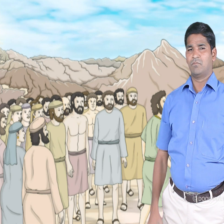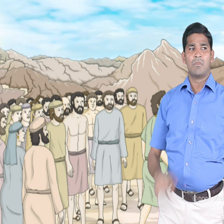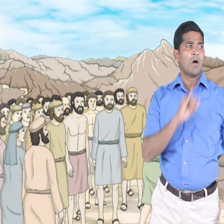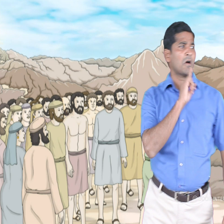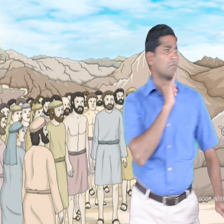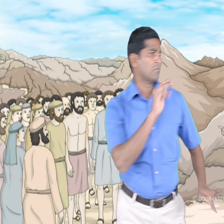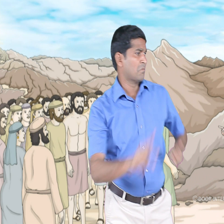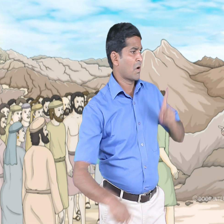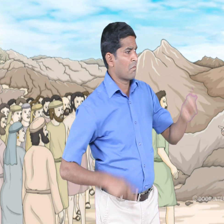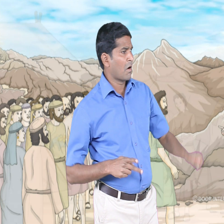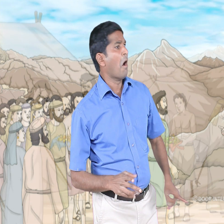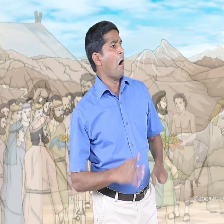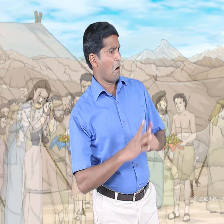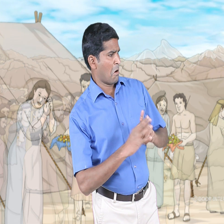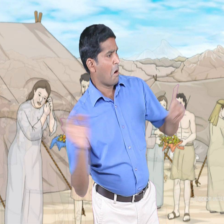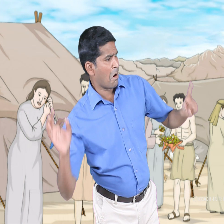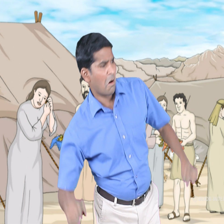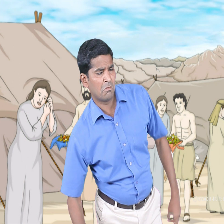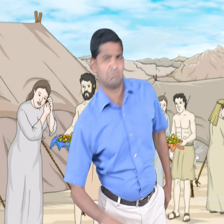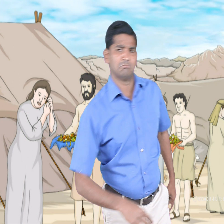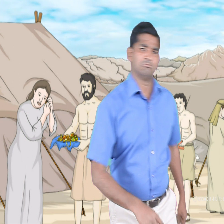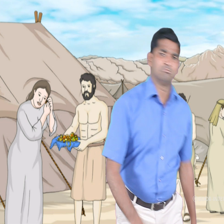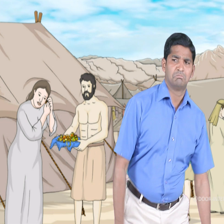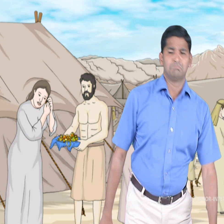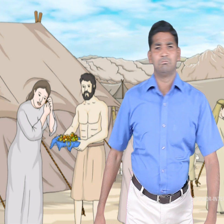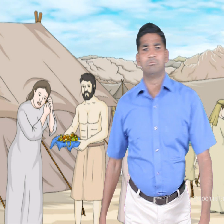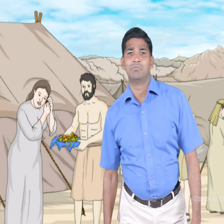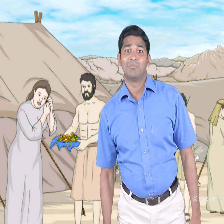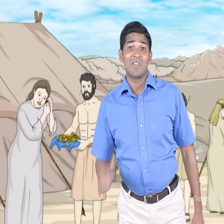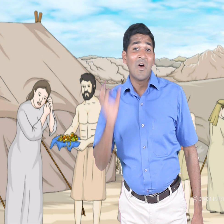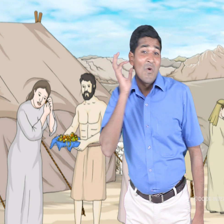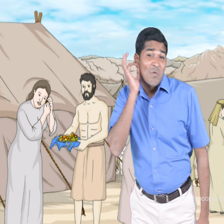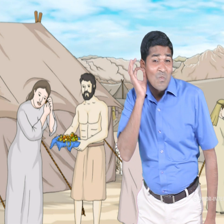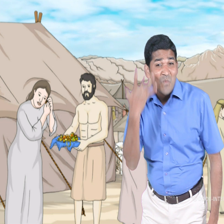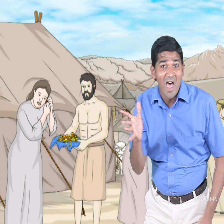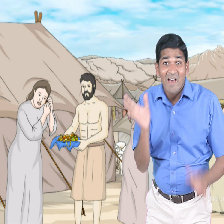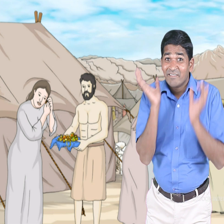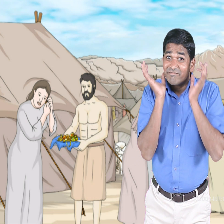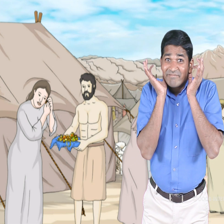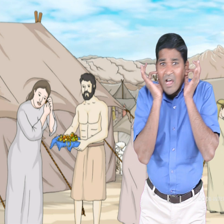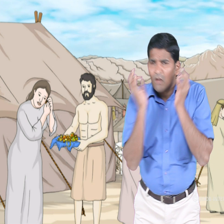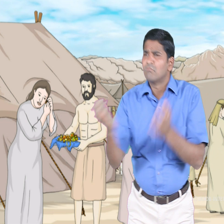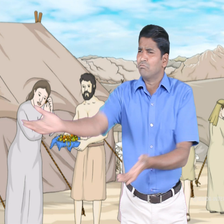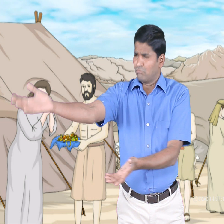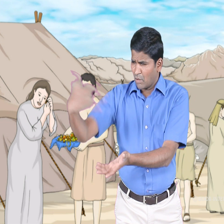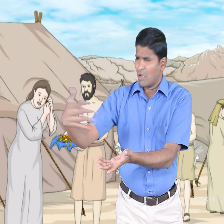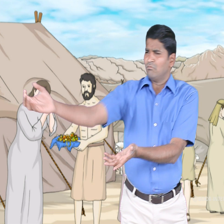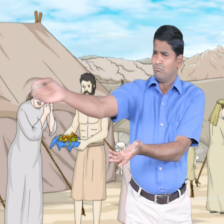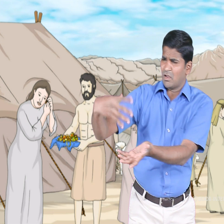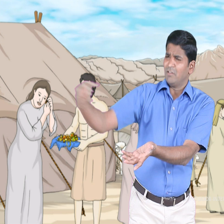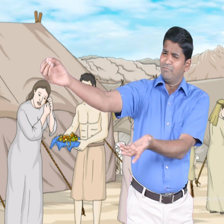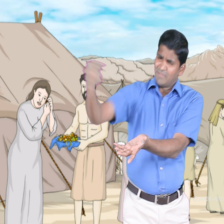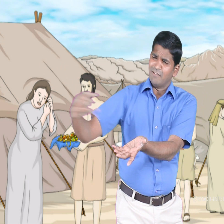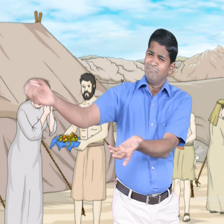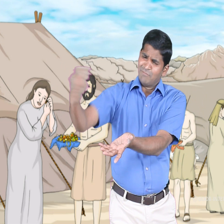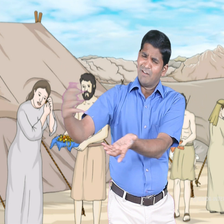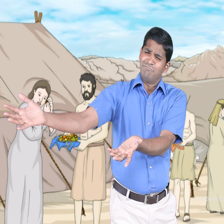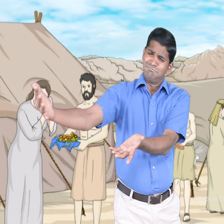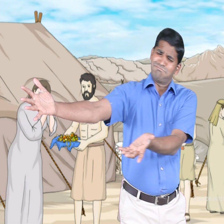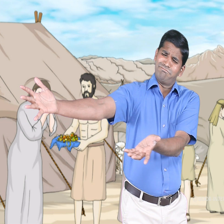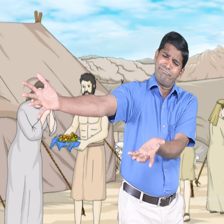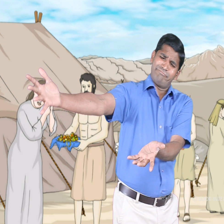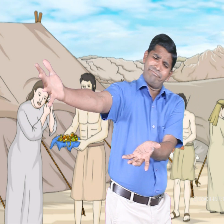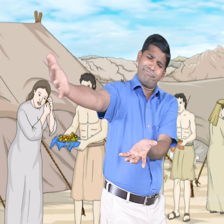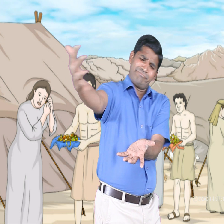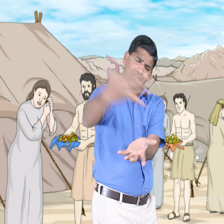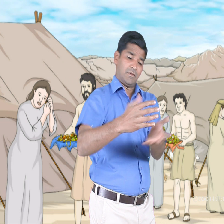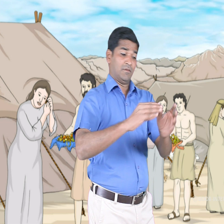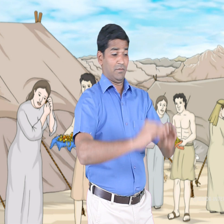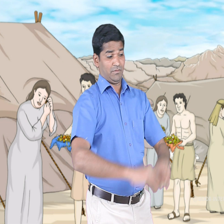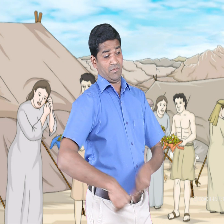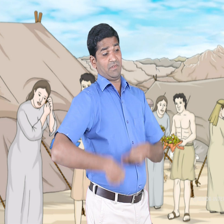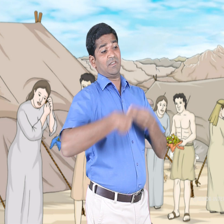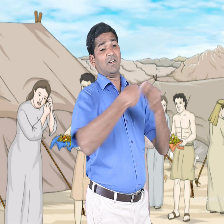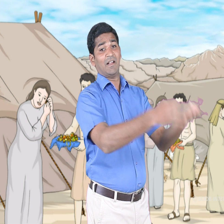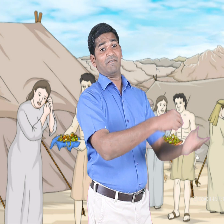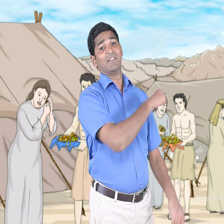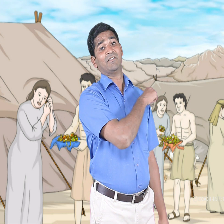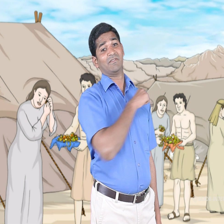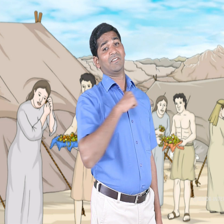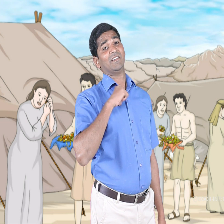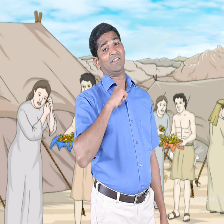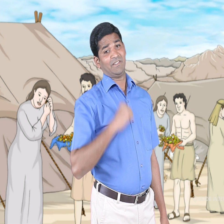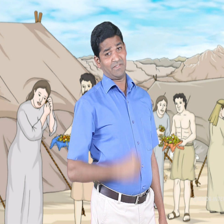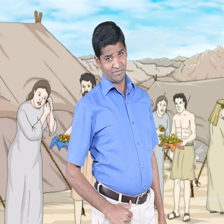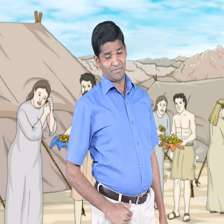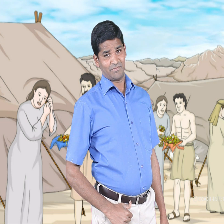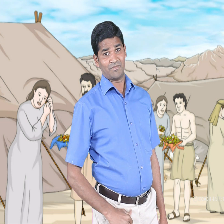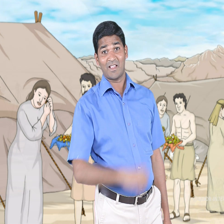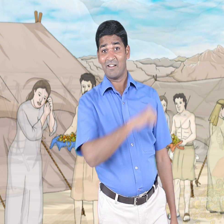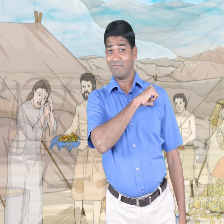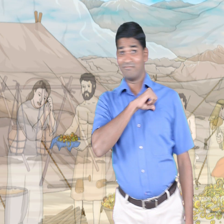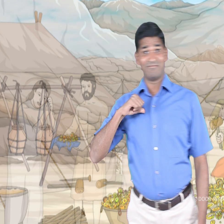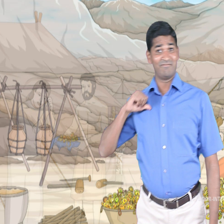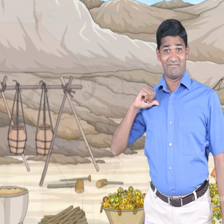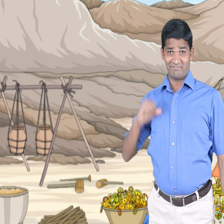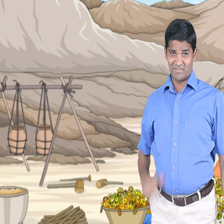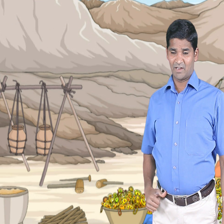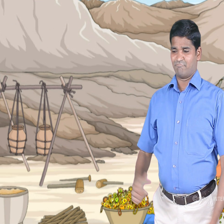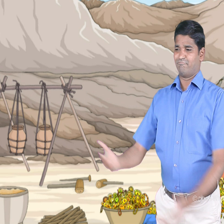Then all the people took off their gold earrings and brought them to Aaron.